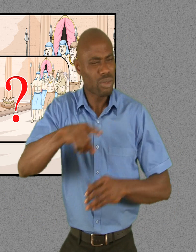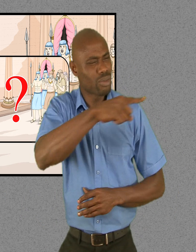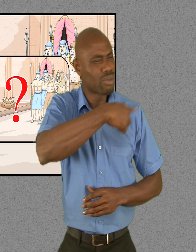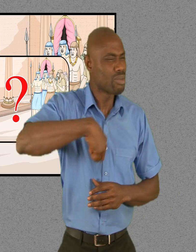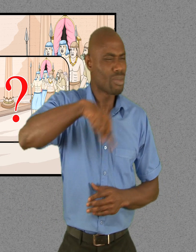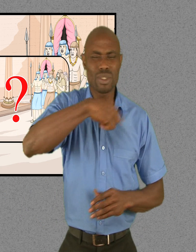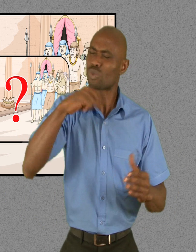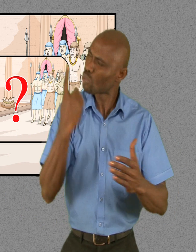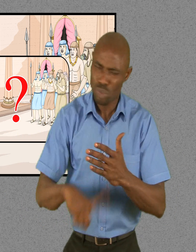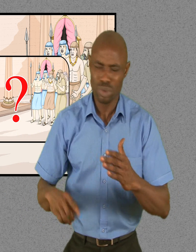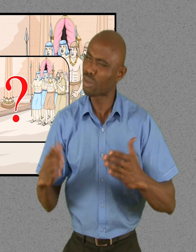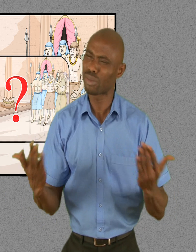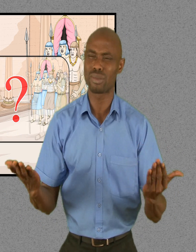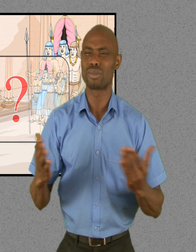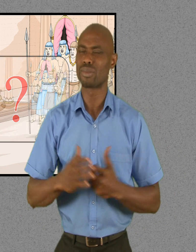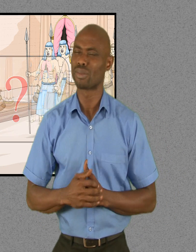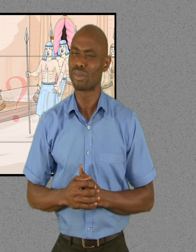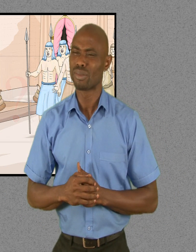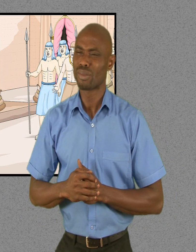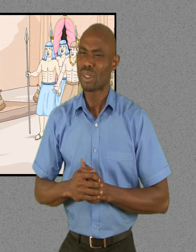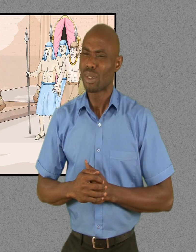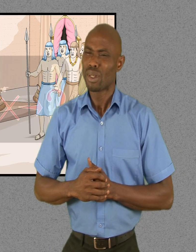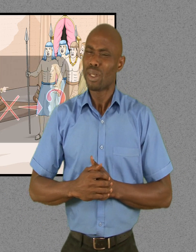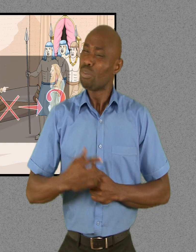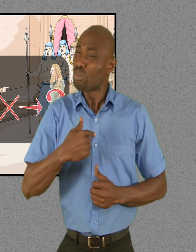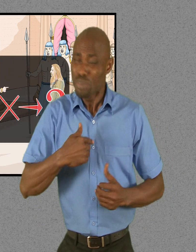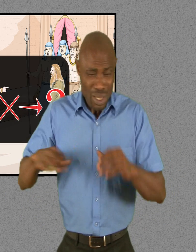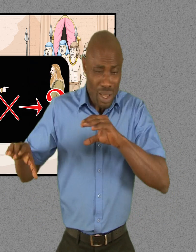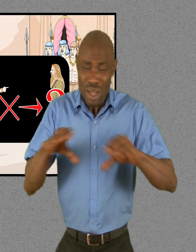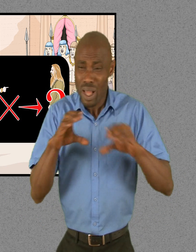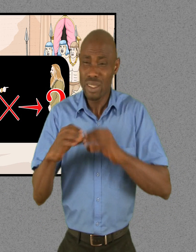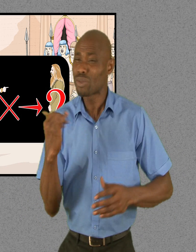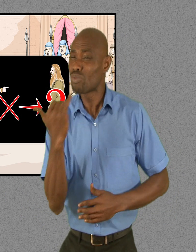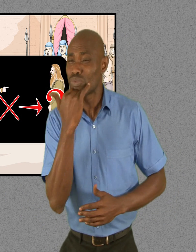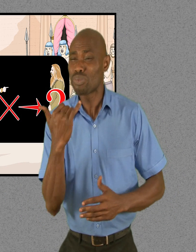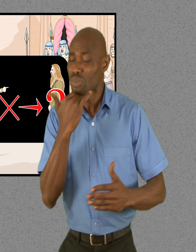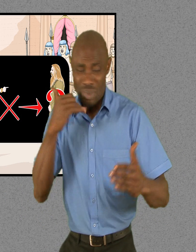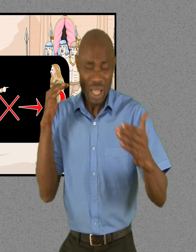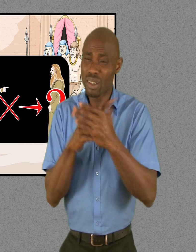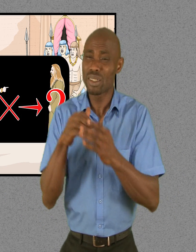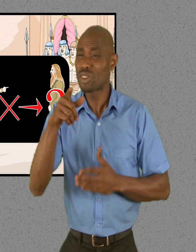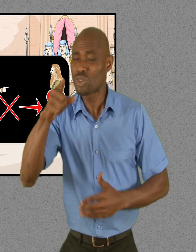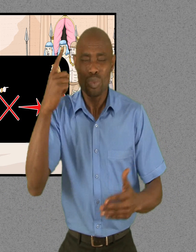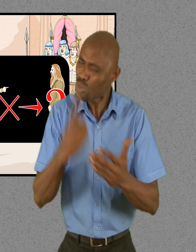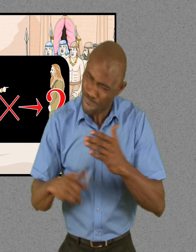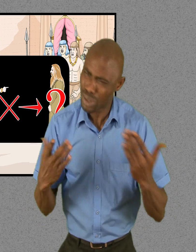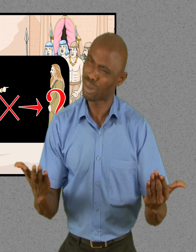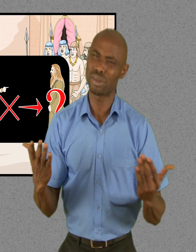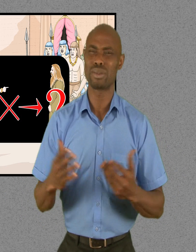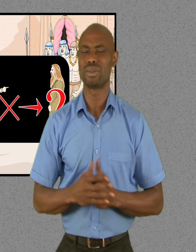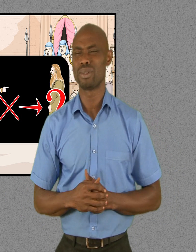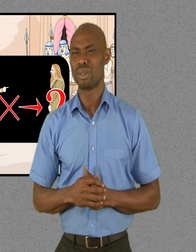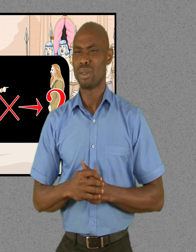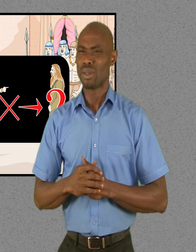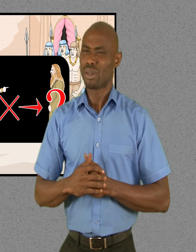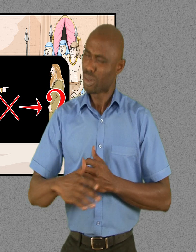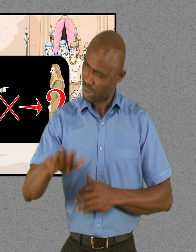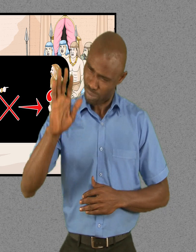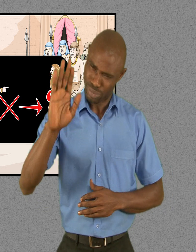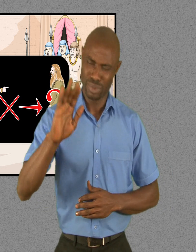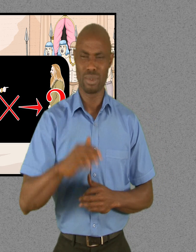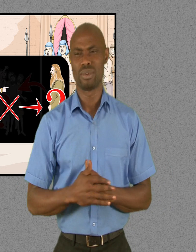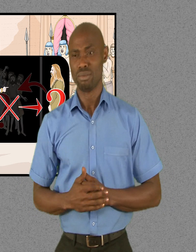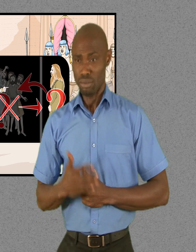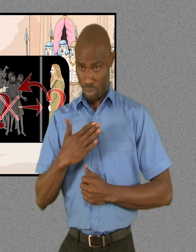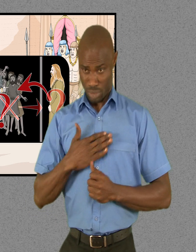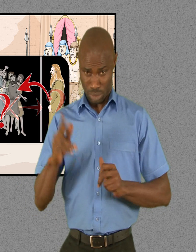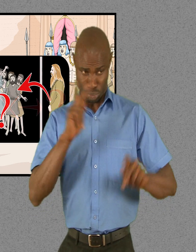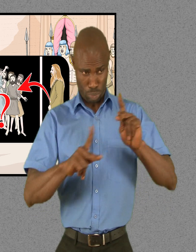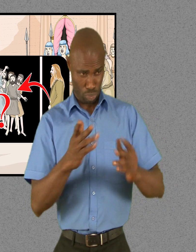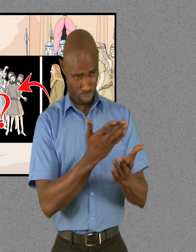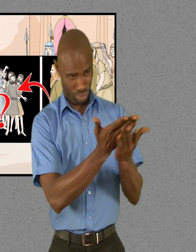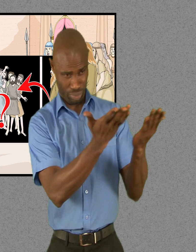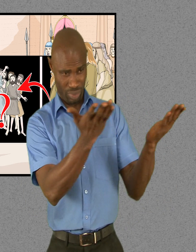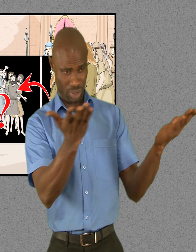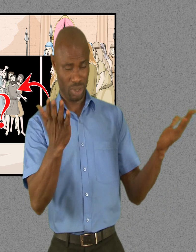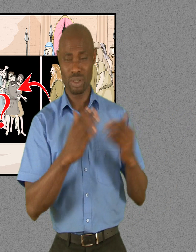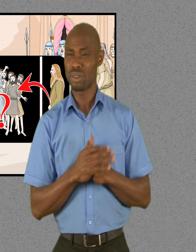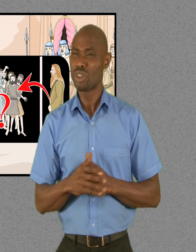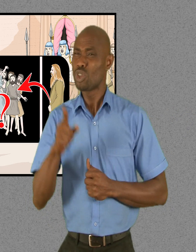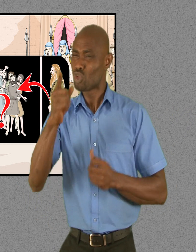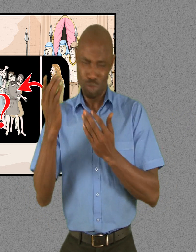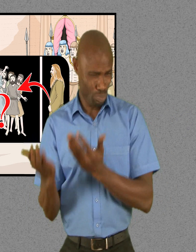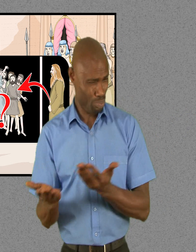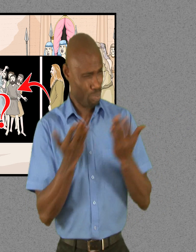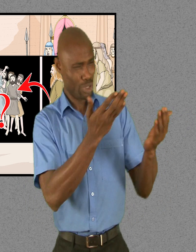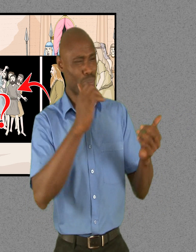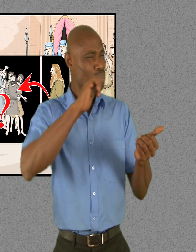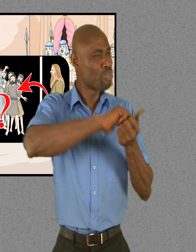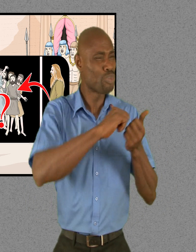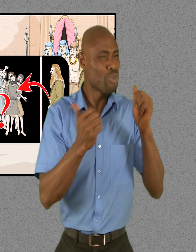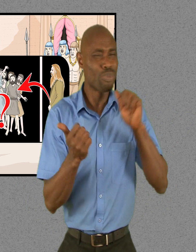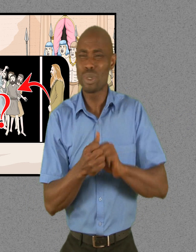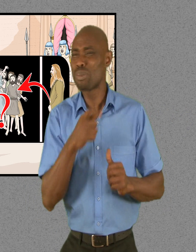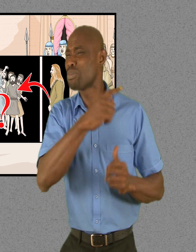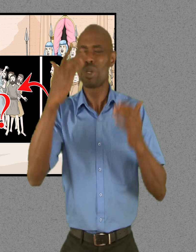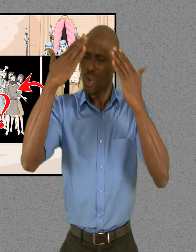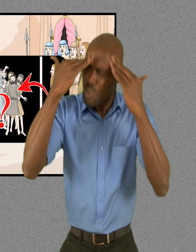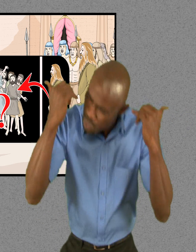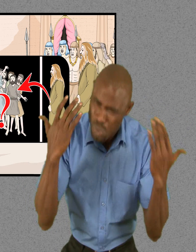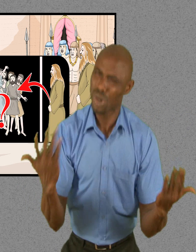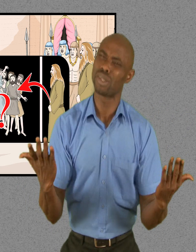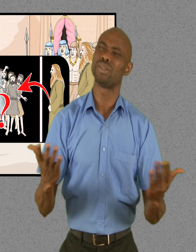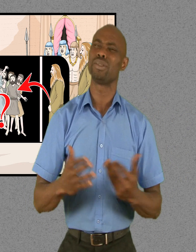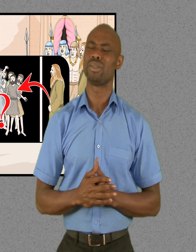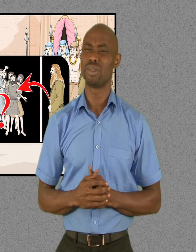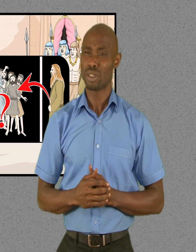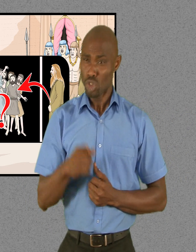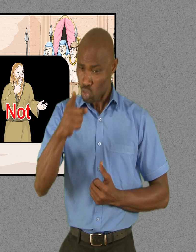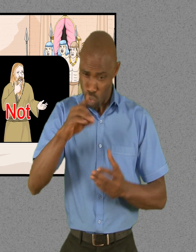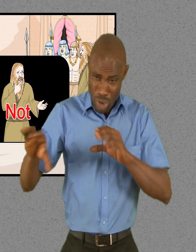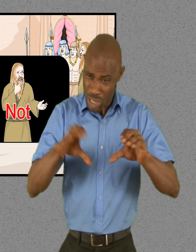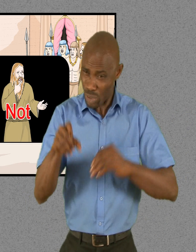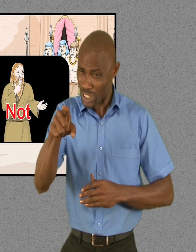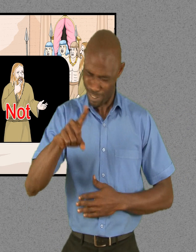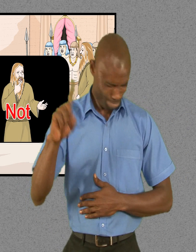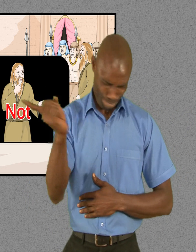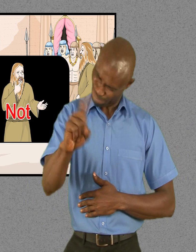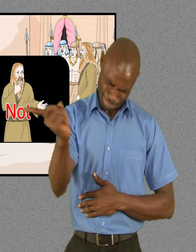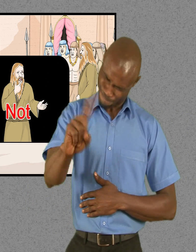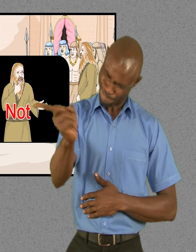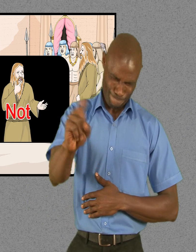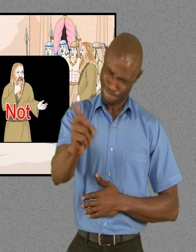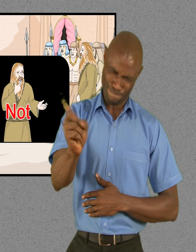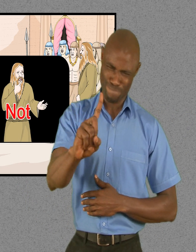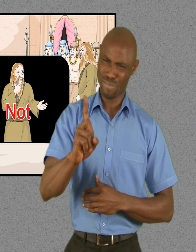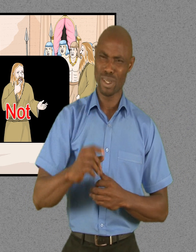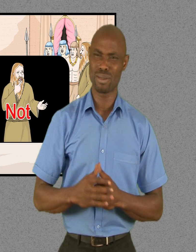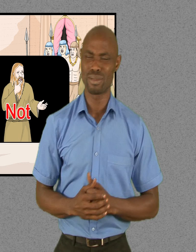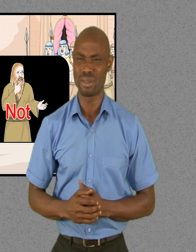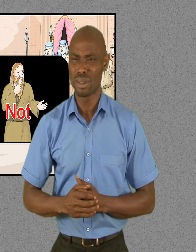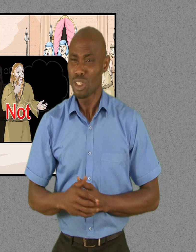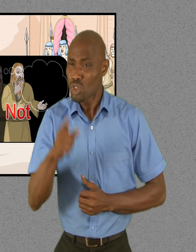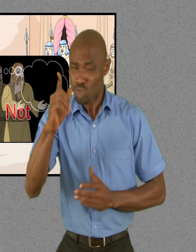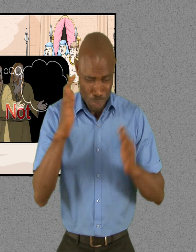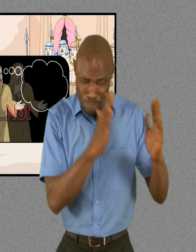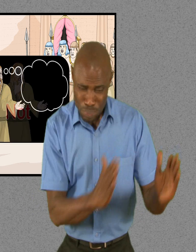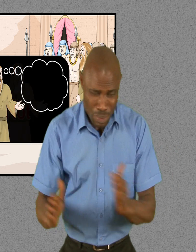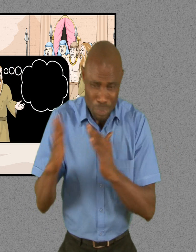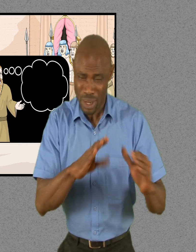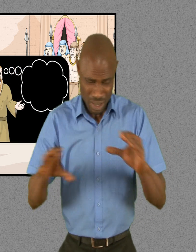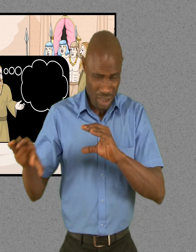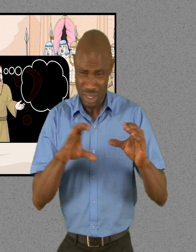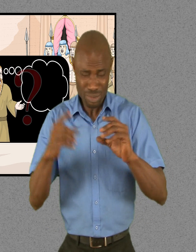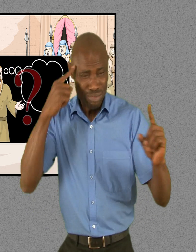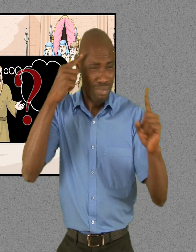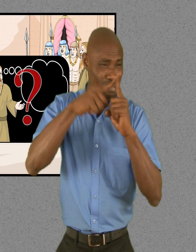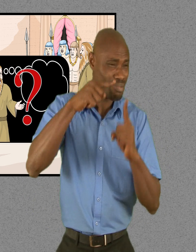How have I sinned against you, that you have brought such tremendous guilt upon me and my kingdom? You have done things to me that should not be done.”